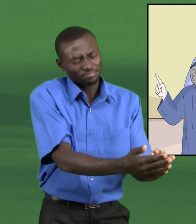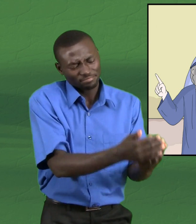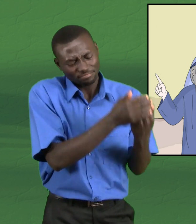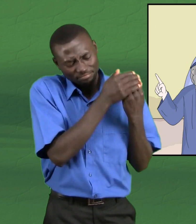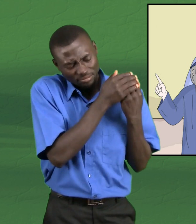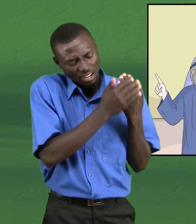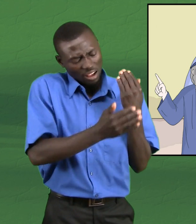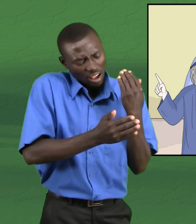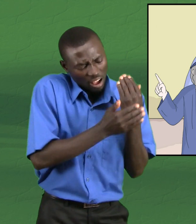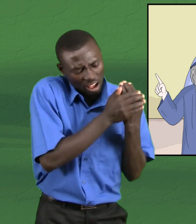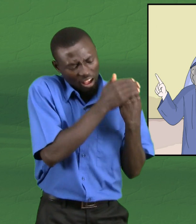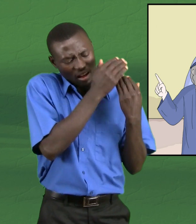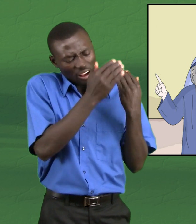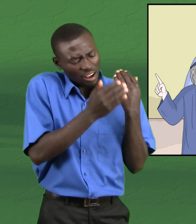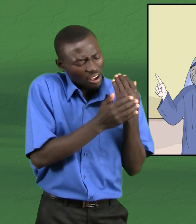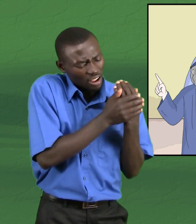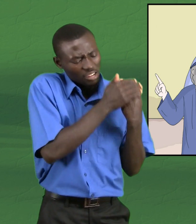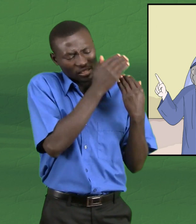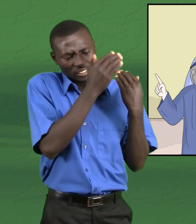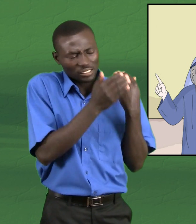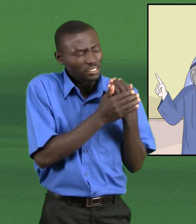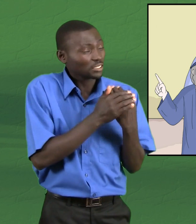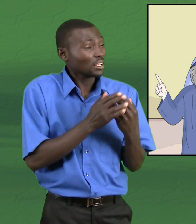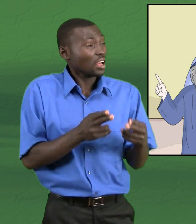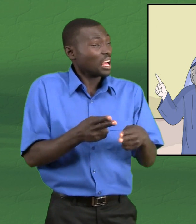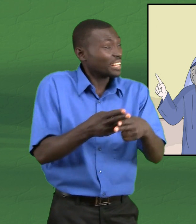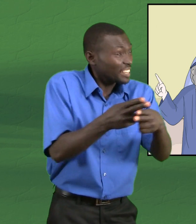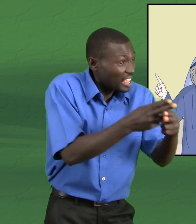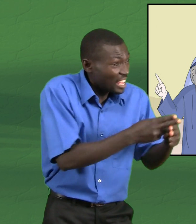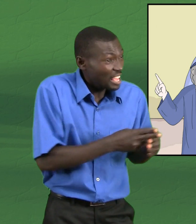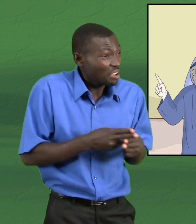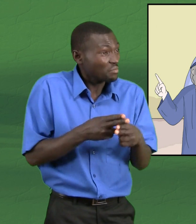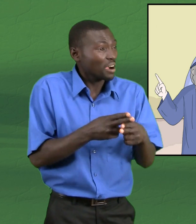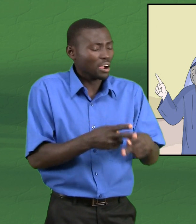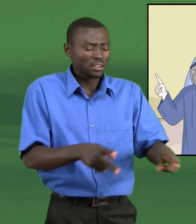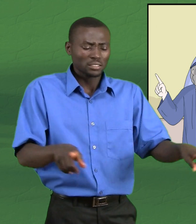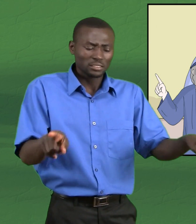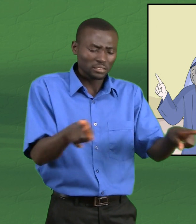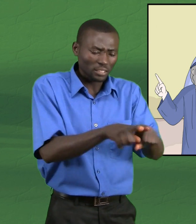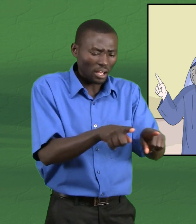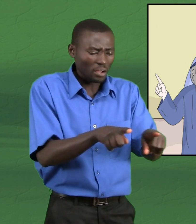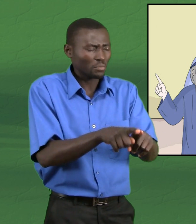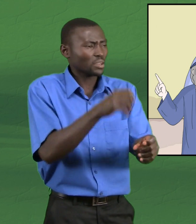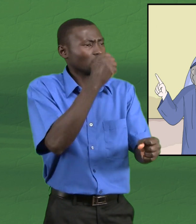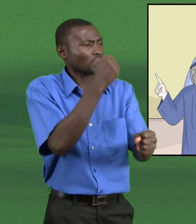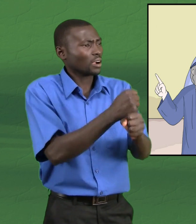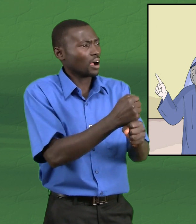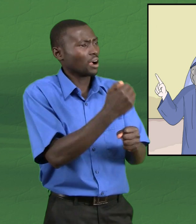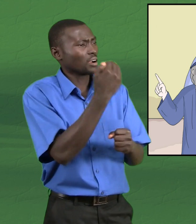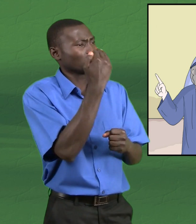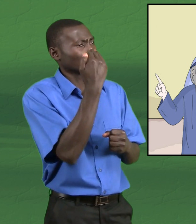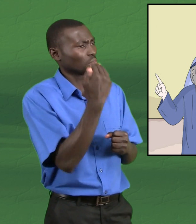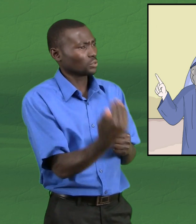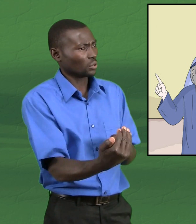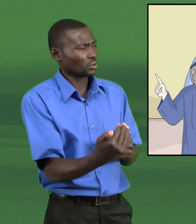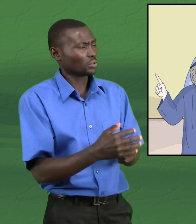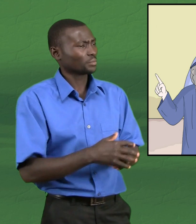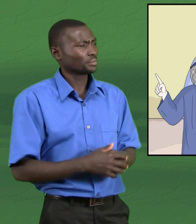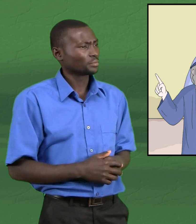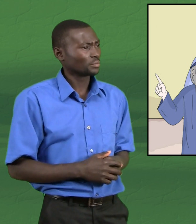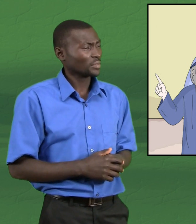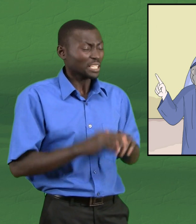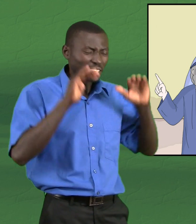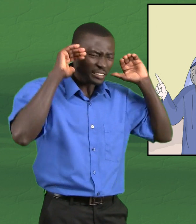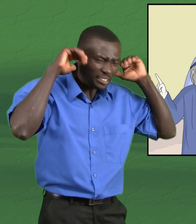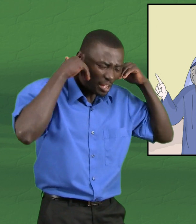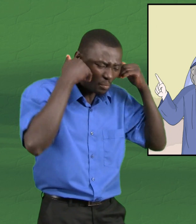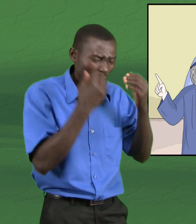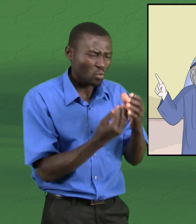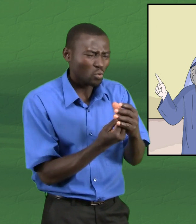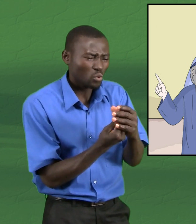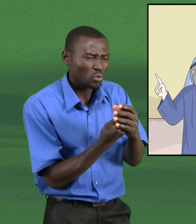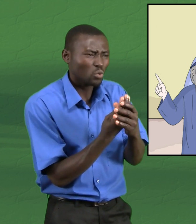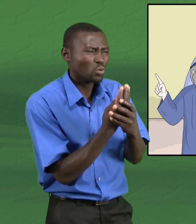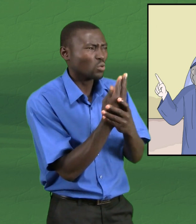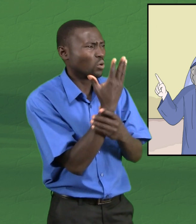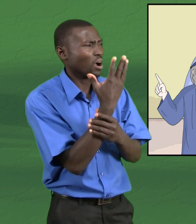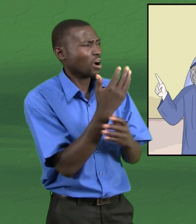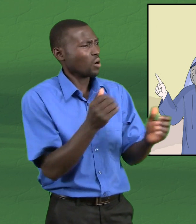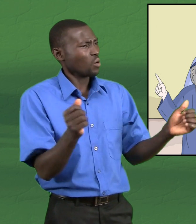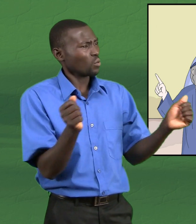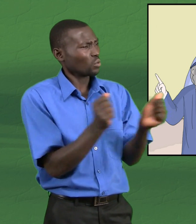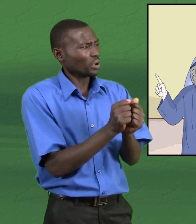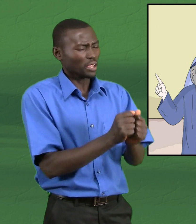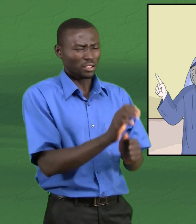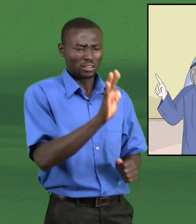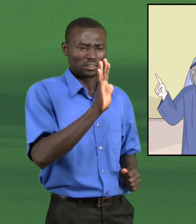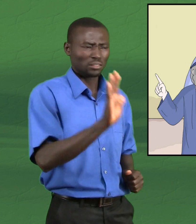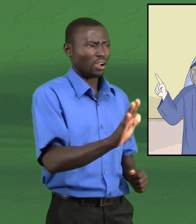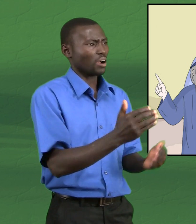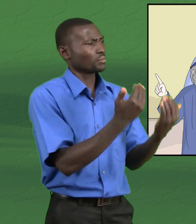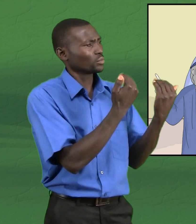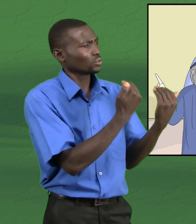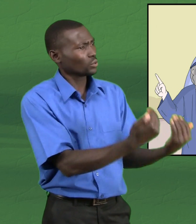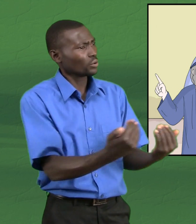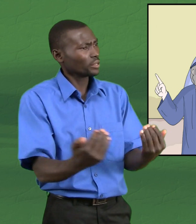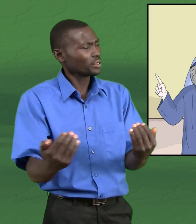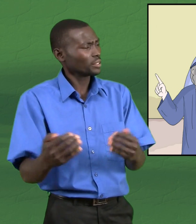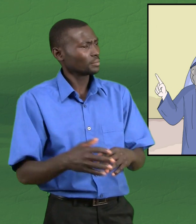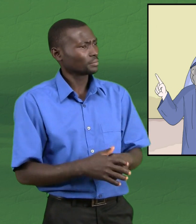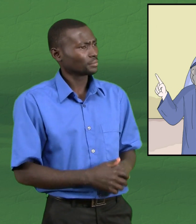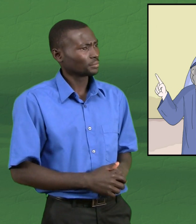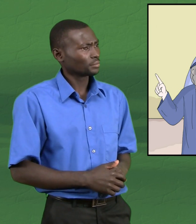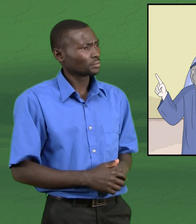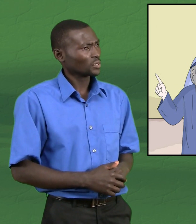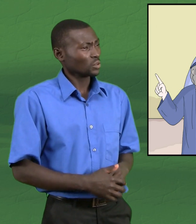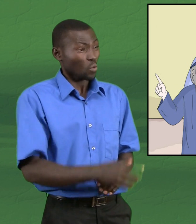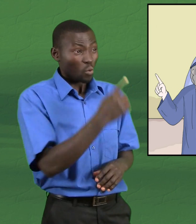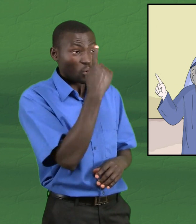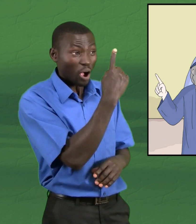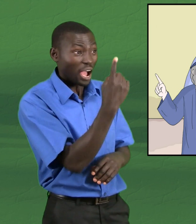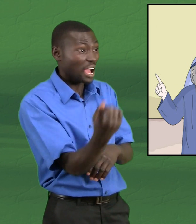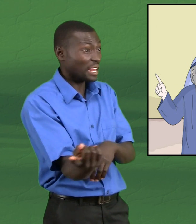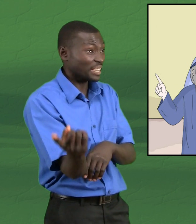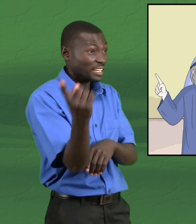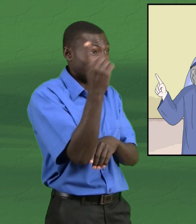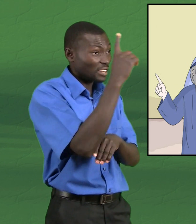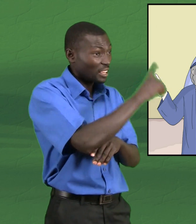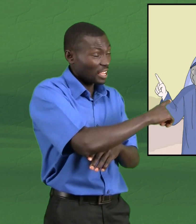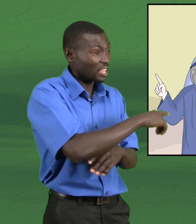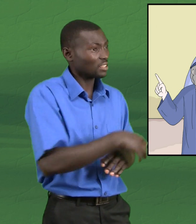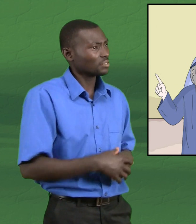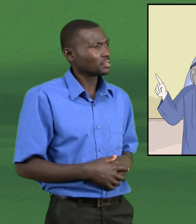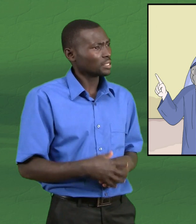it slept in his arms and was like a daughter to him.